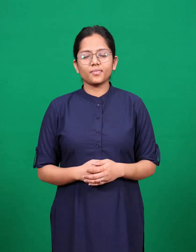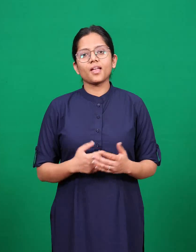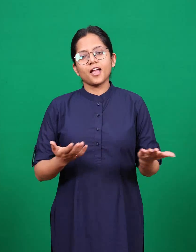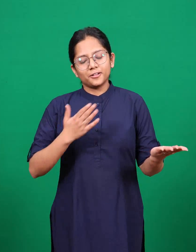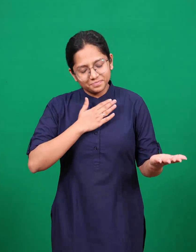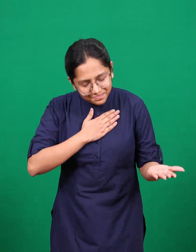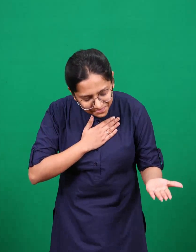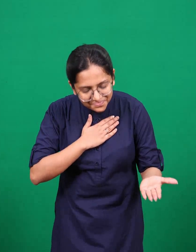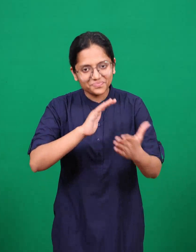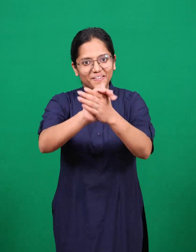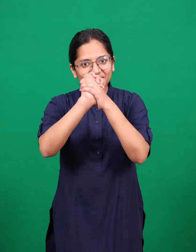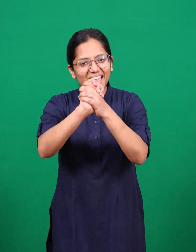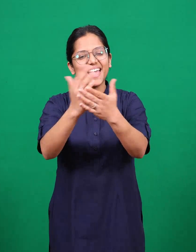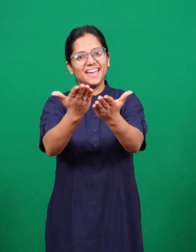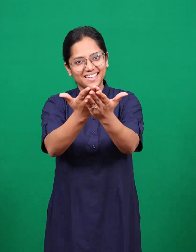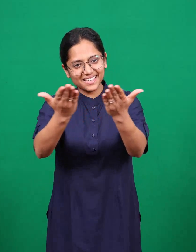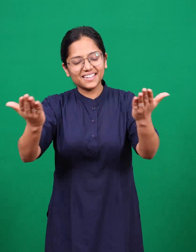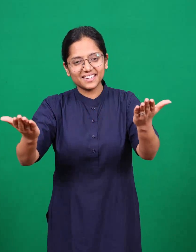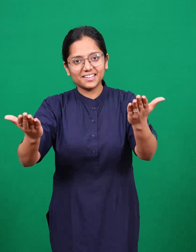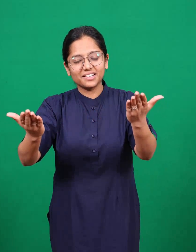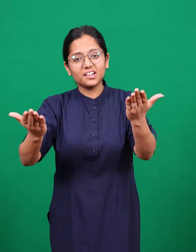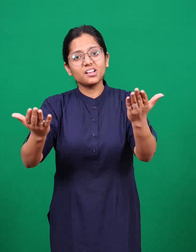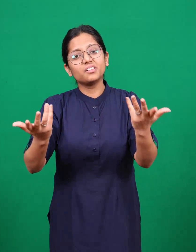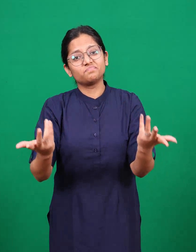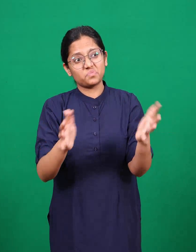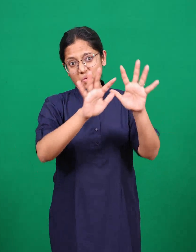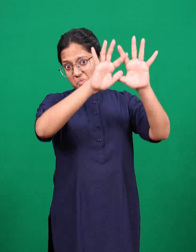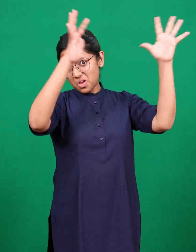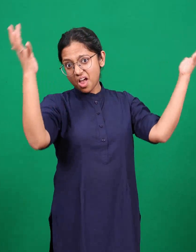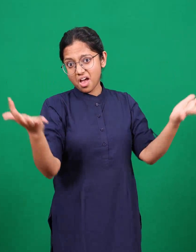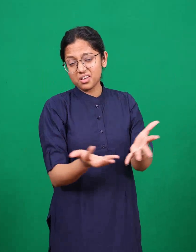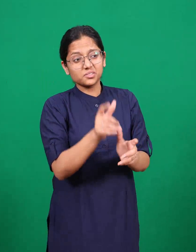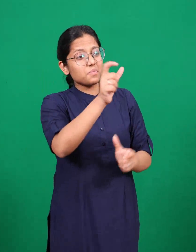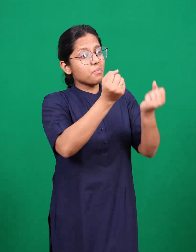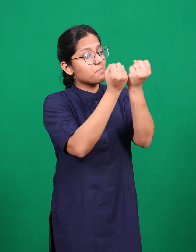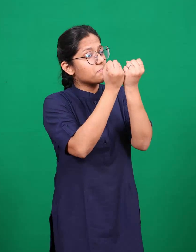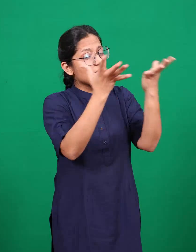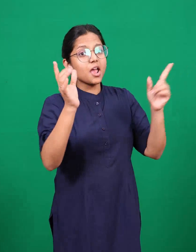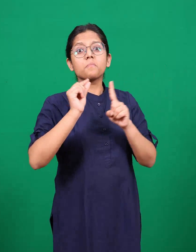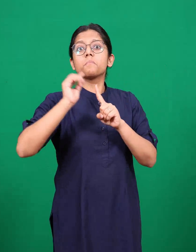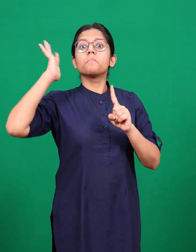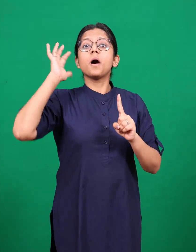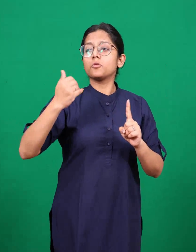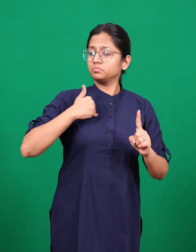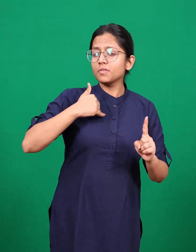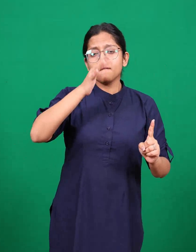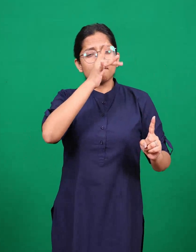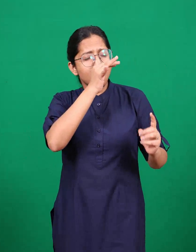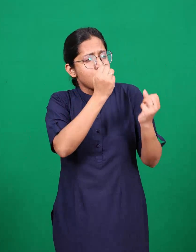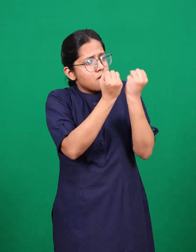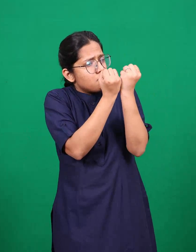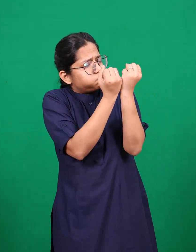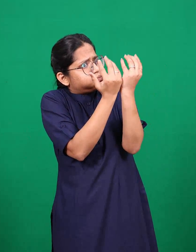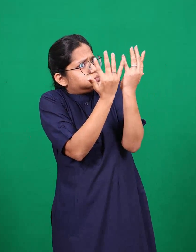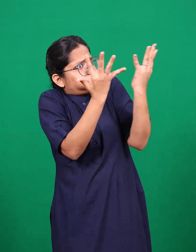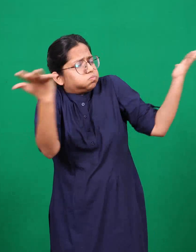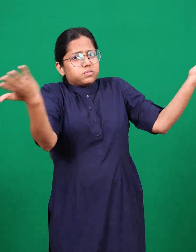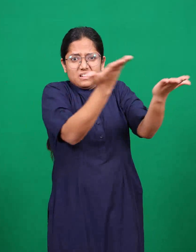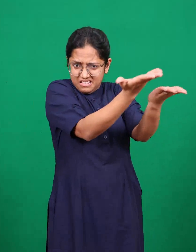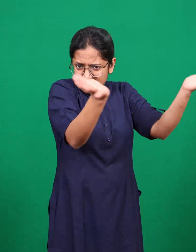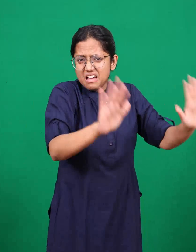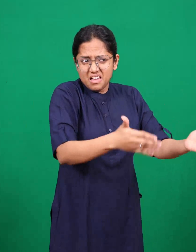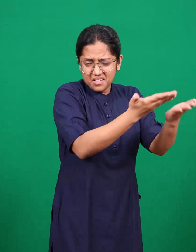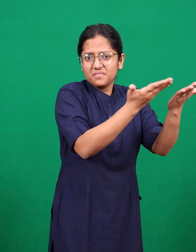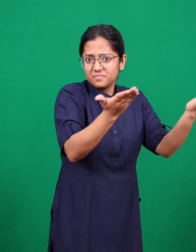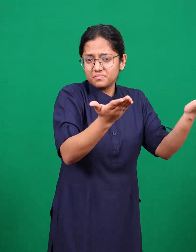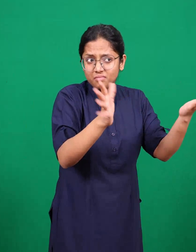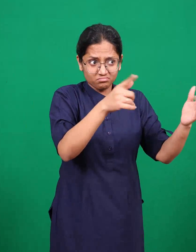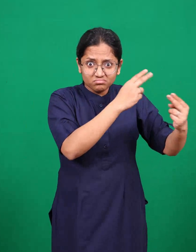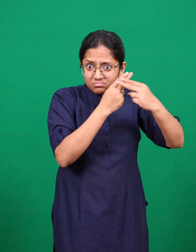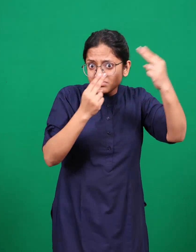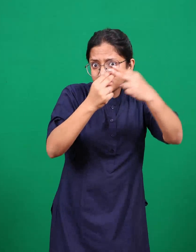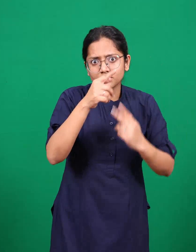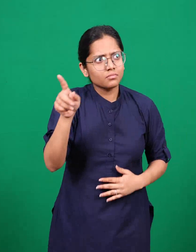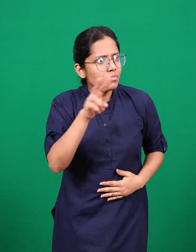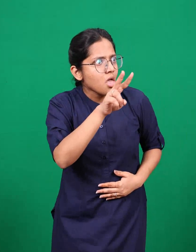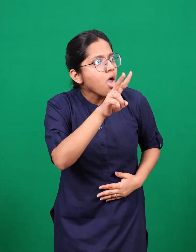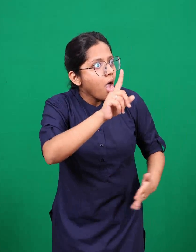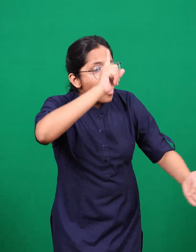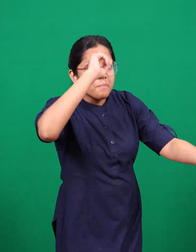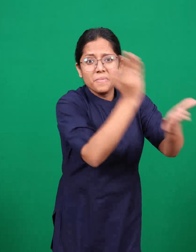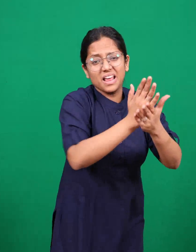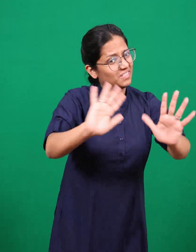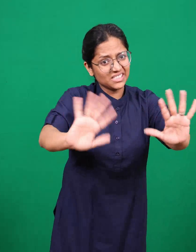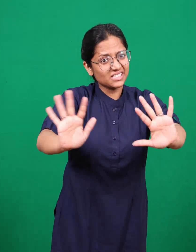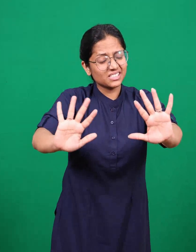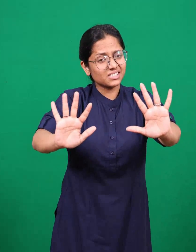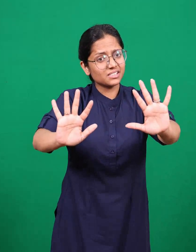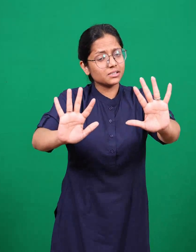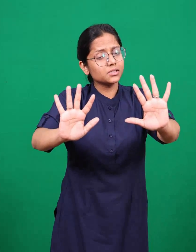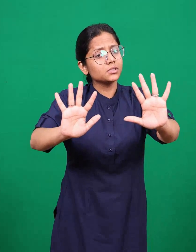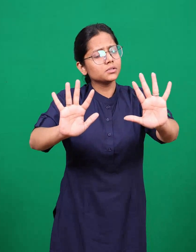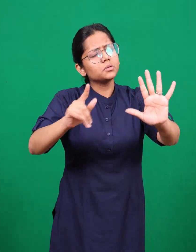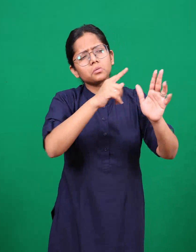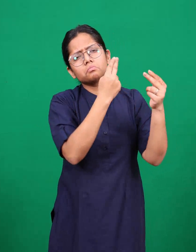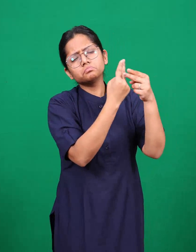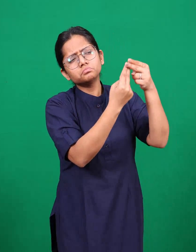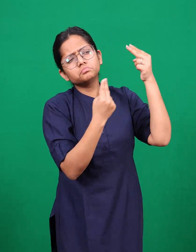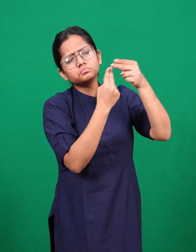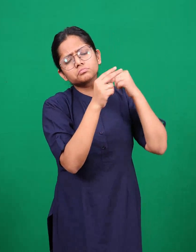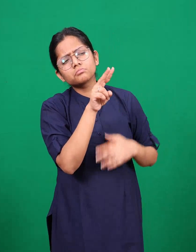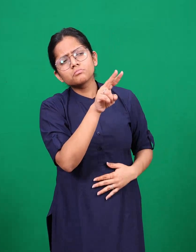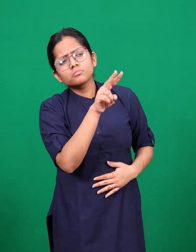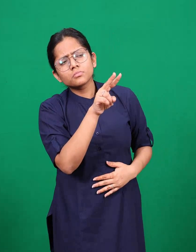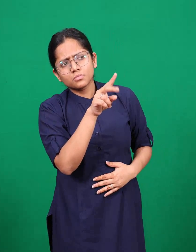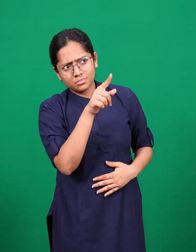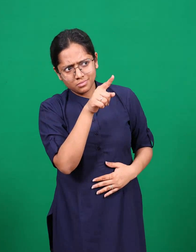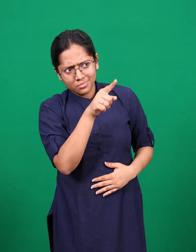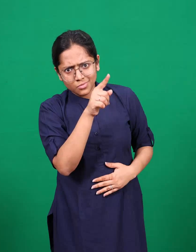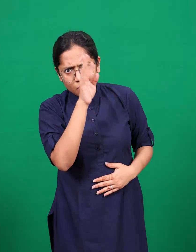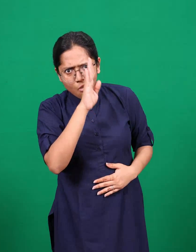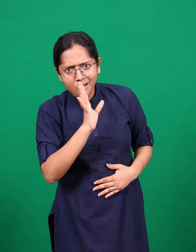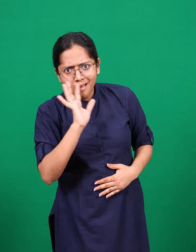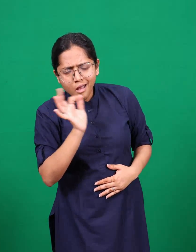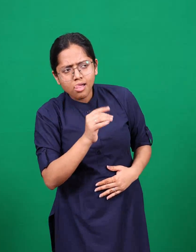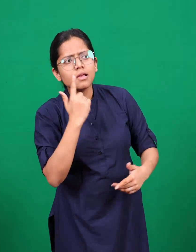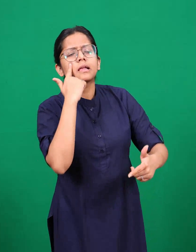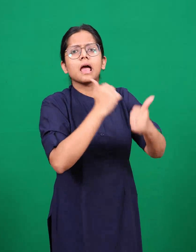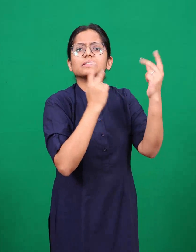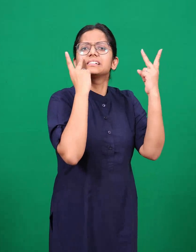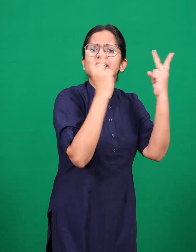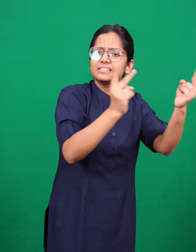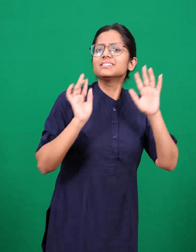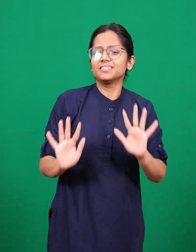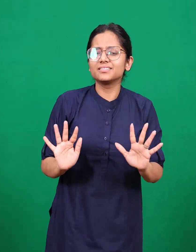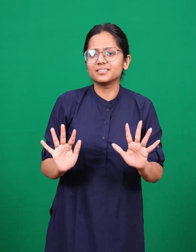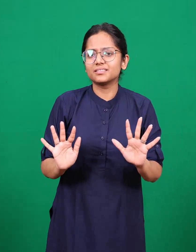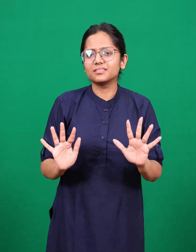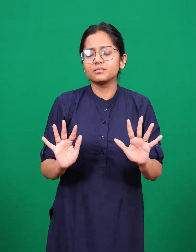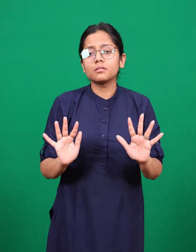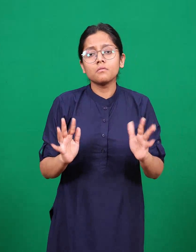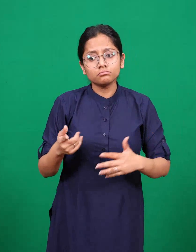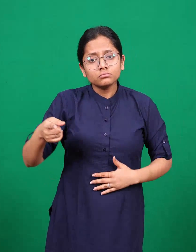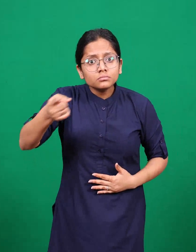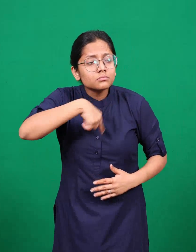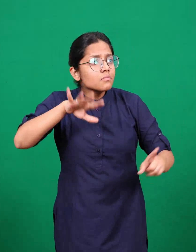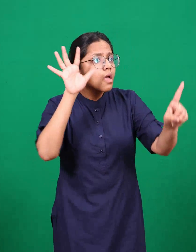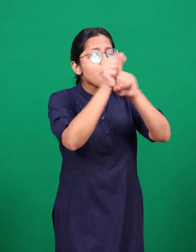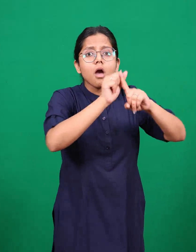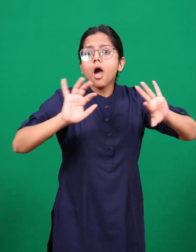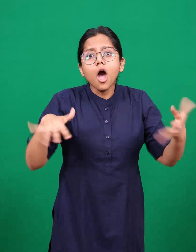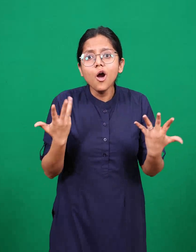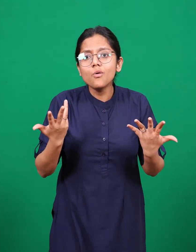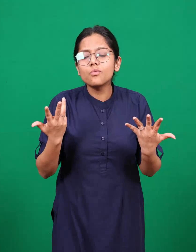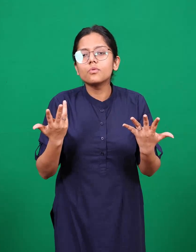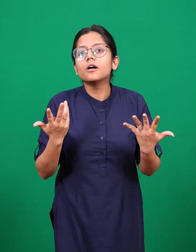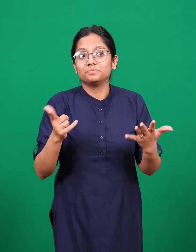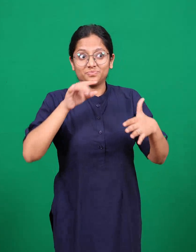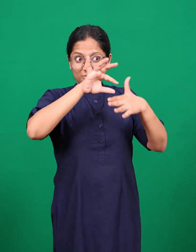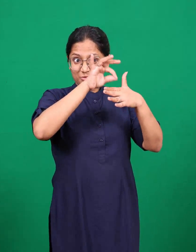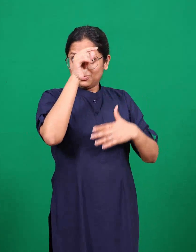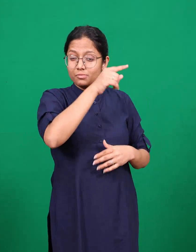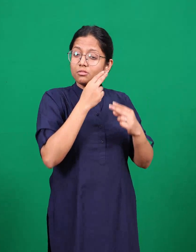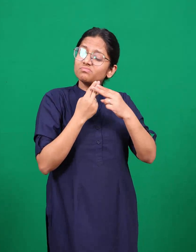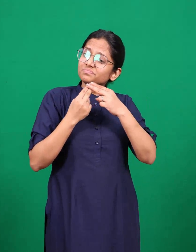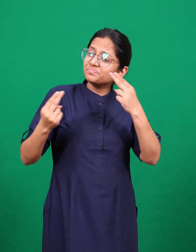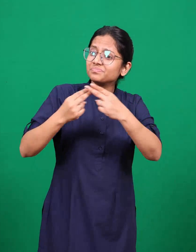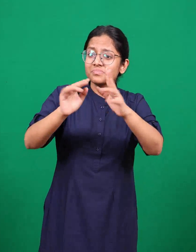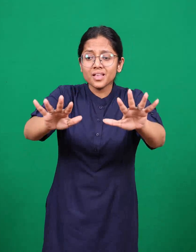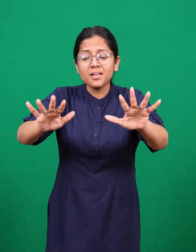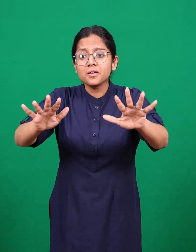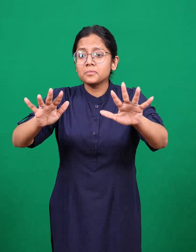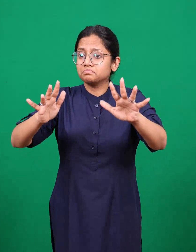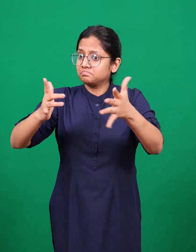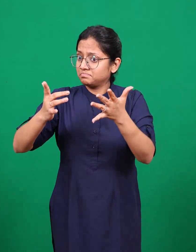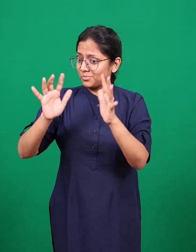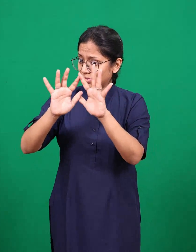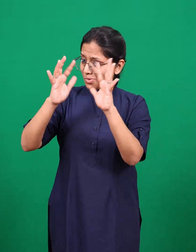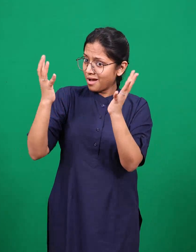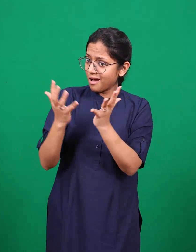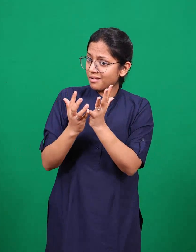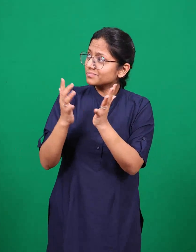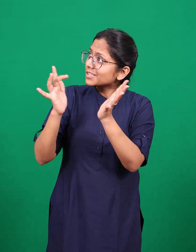Beloved, do not believe every spirit, but test the spirits to see whether they are from God. For many false prophets have gone out into the world.